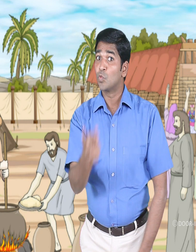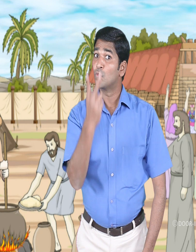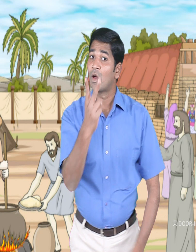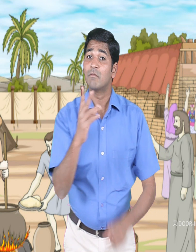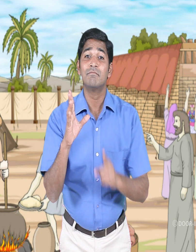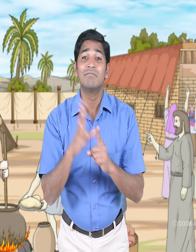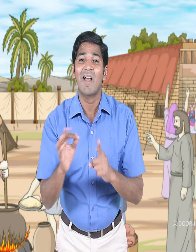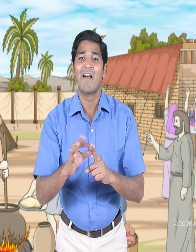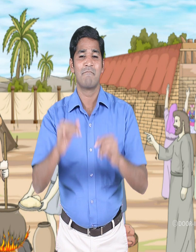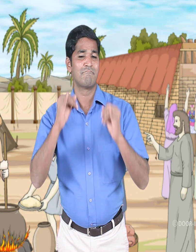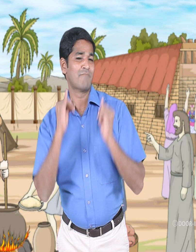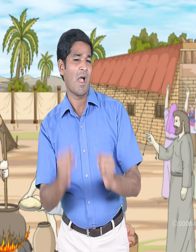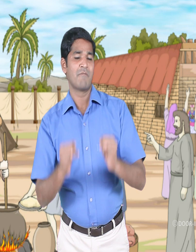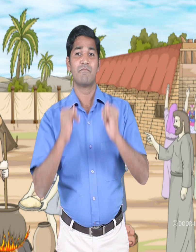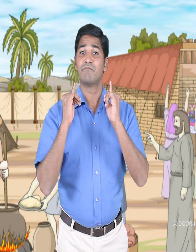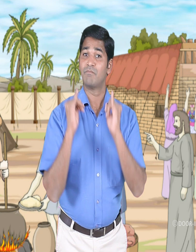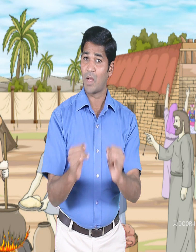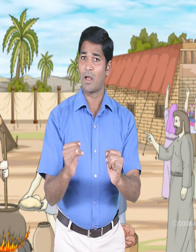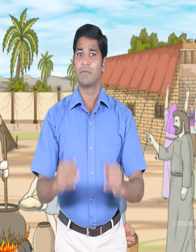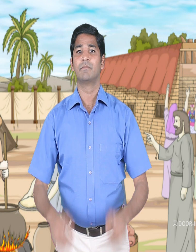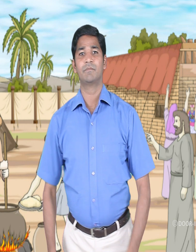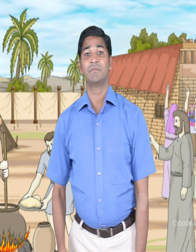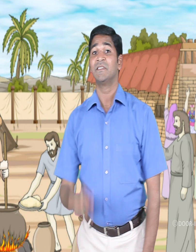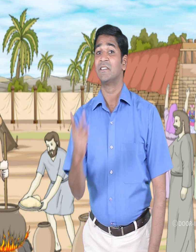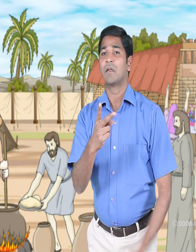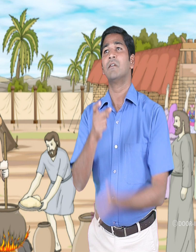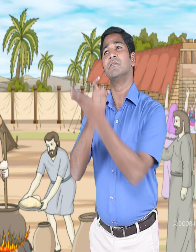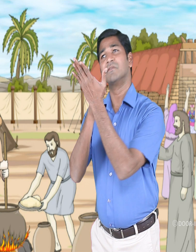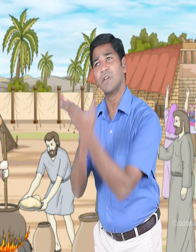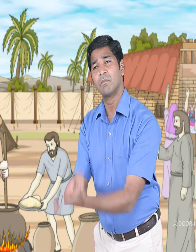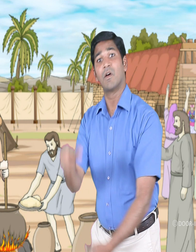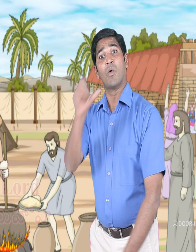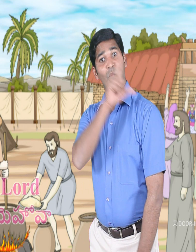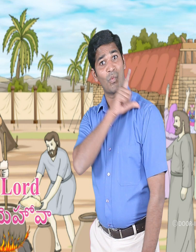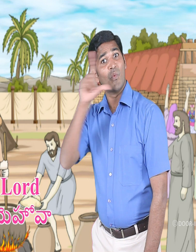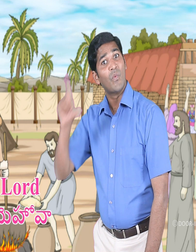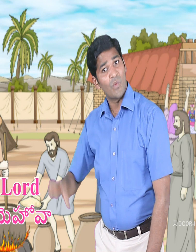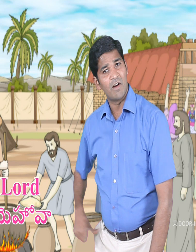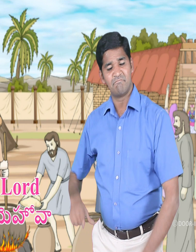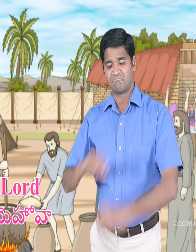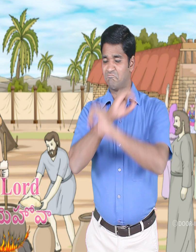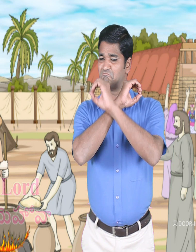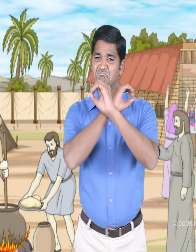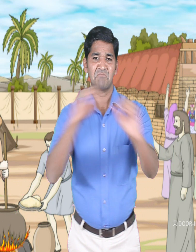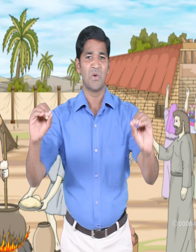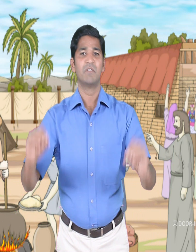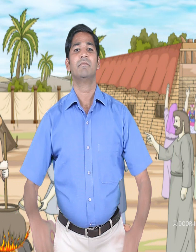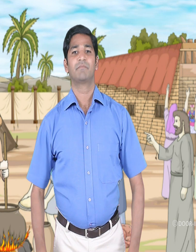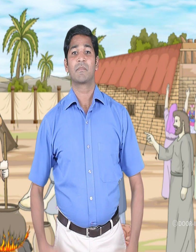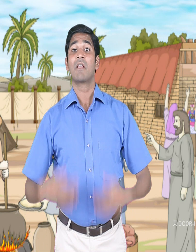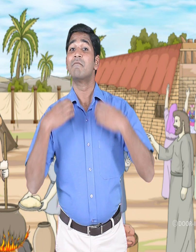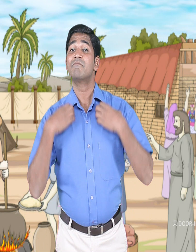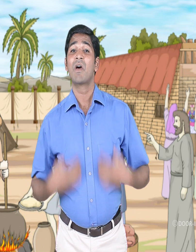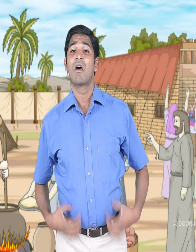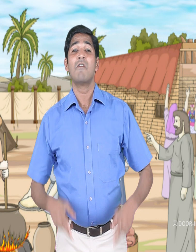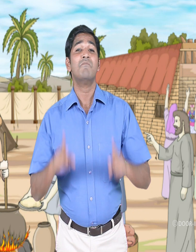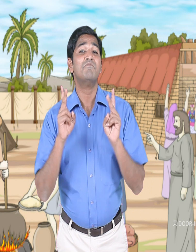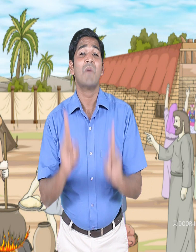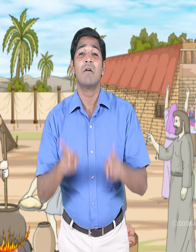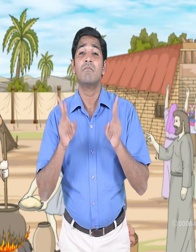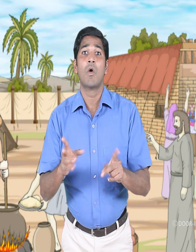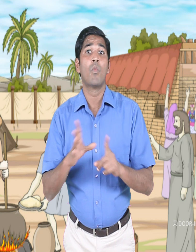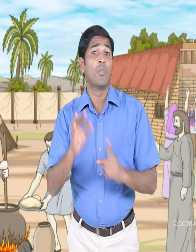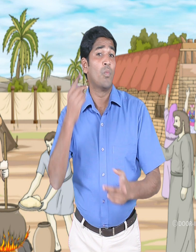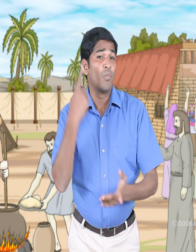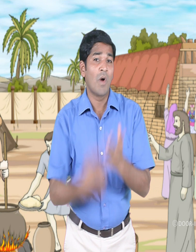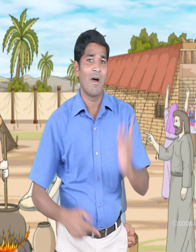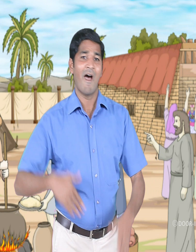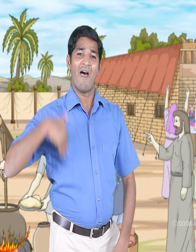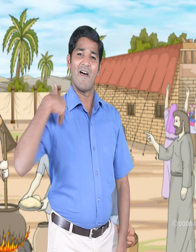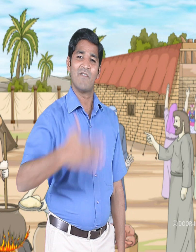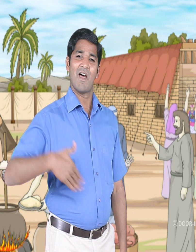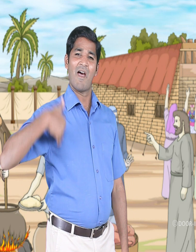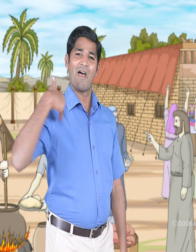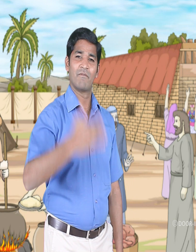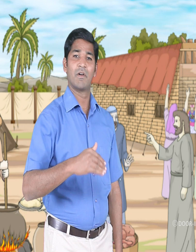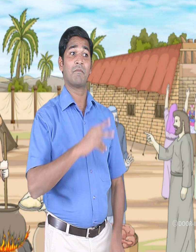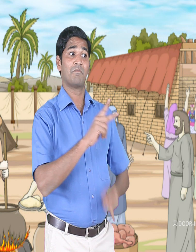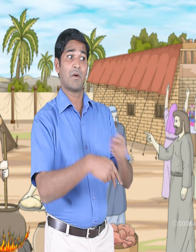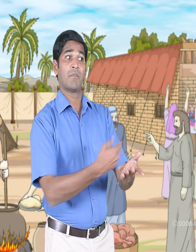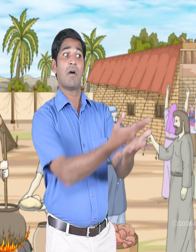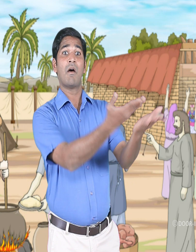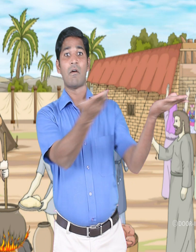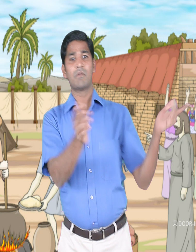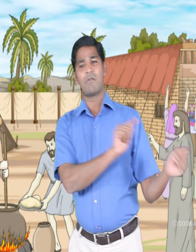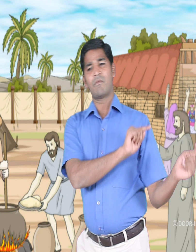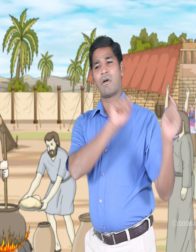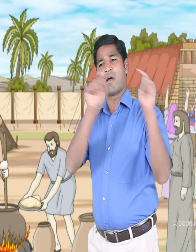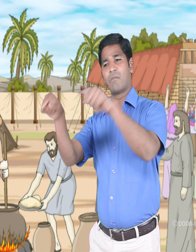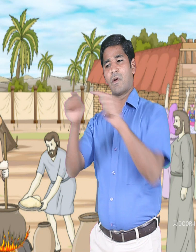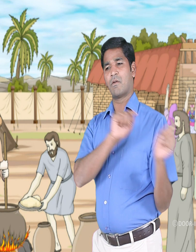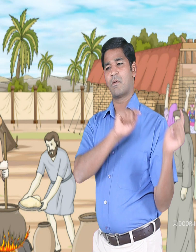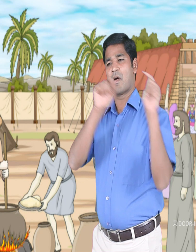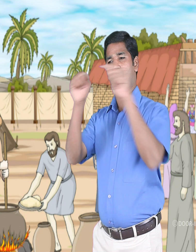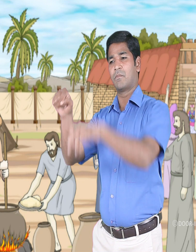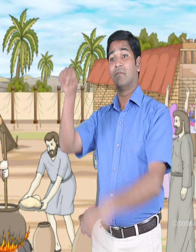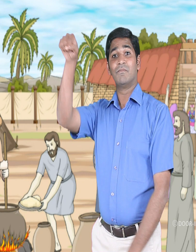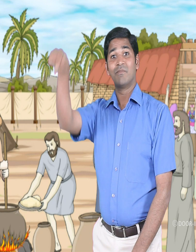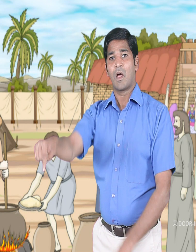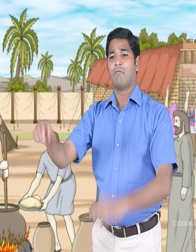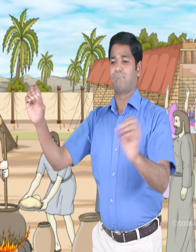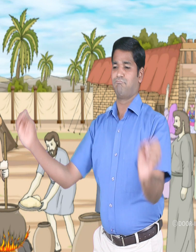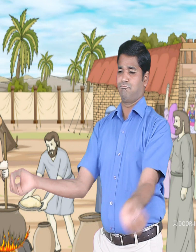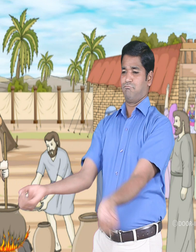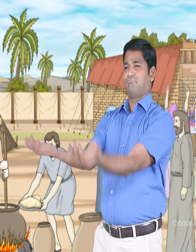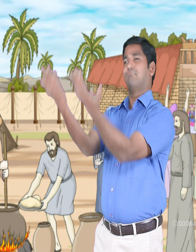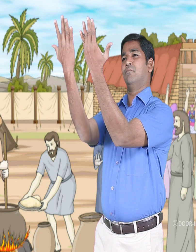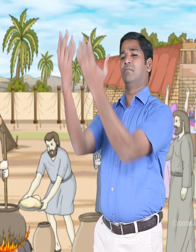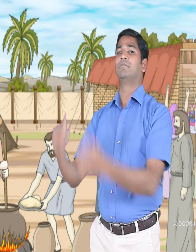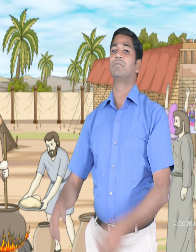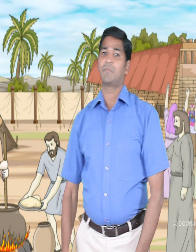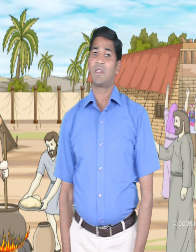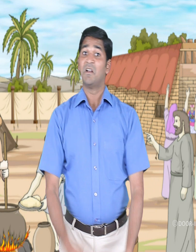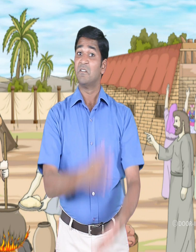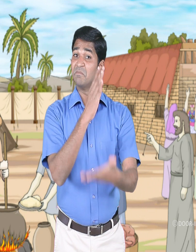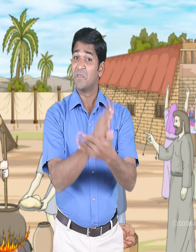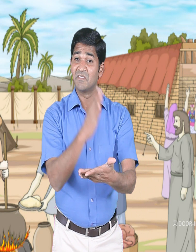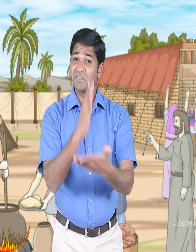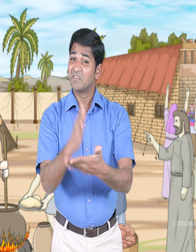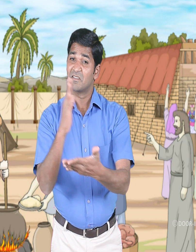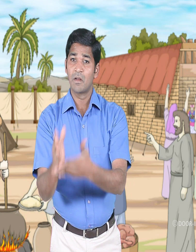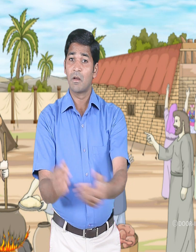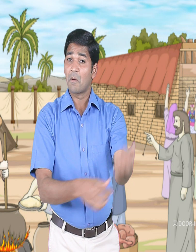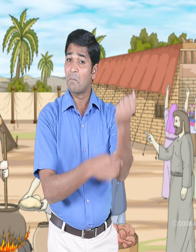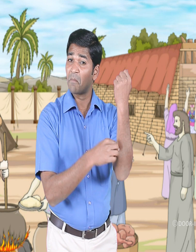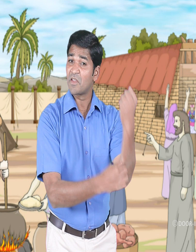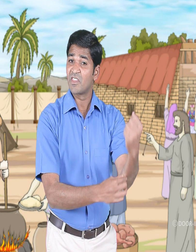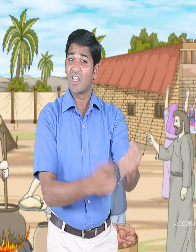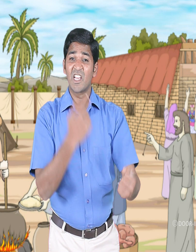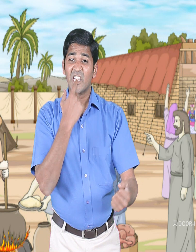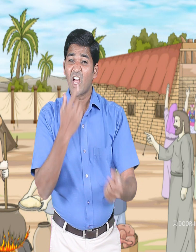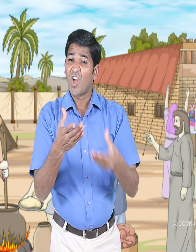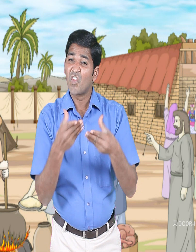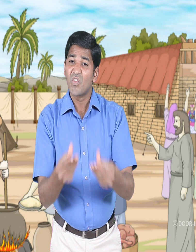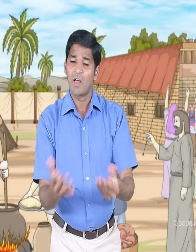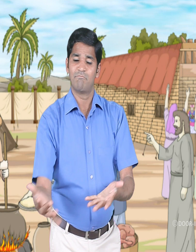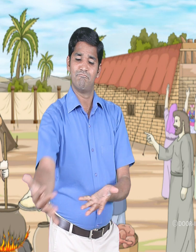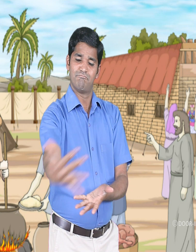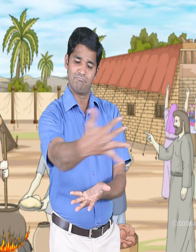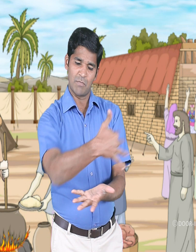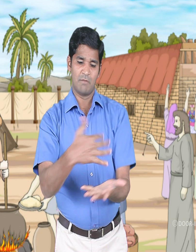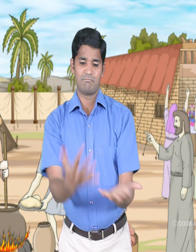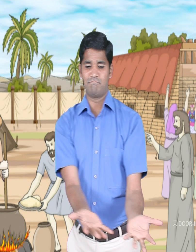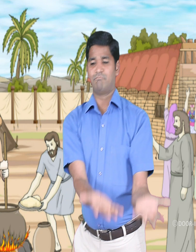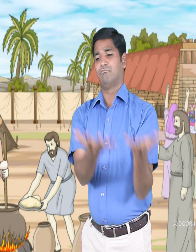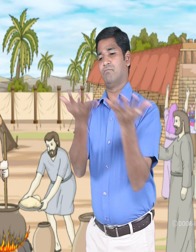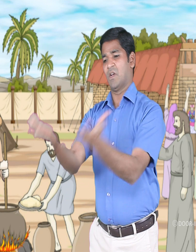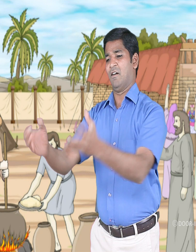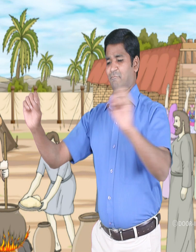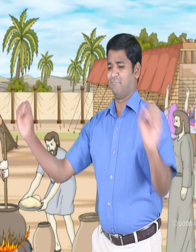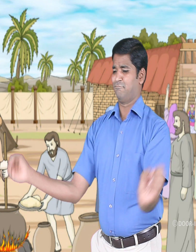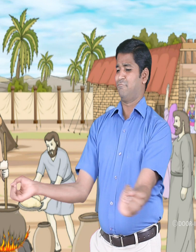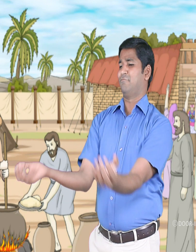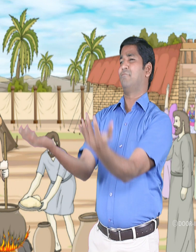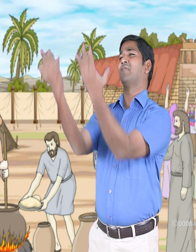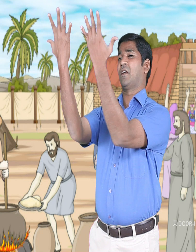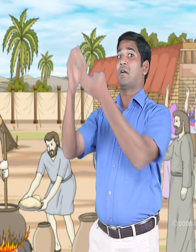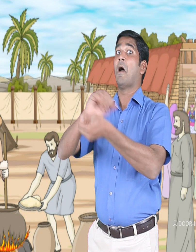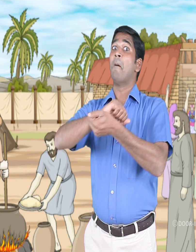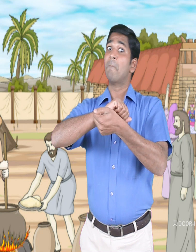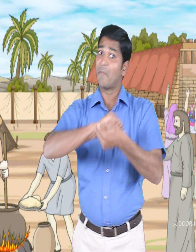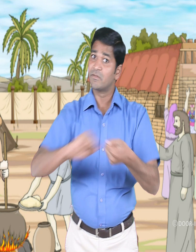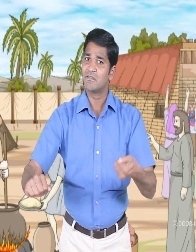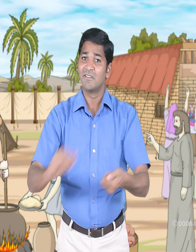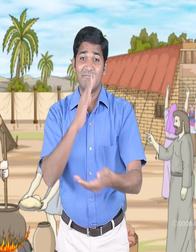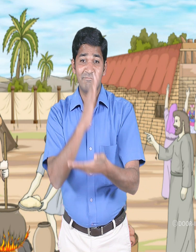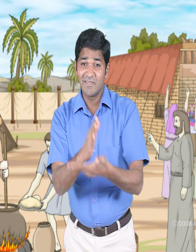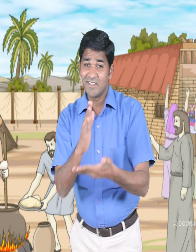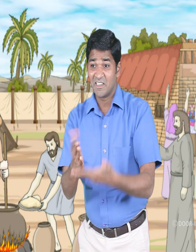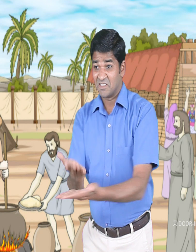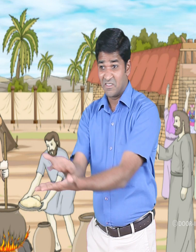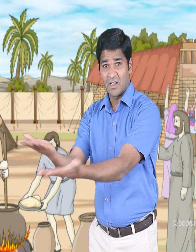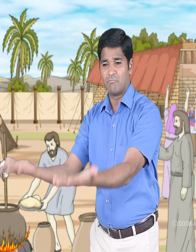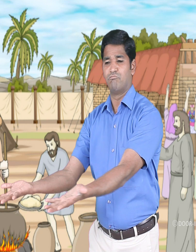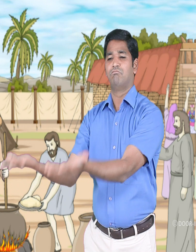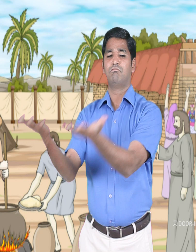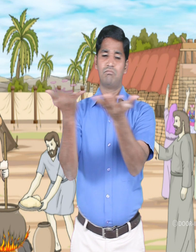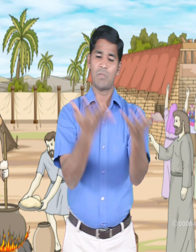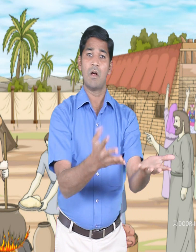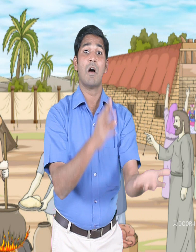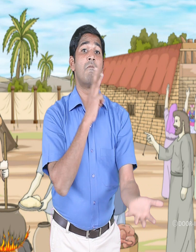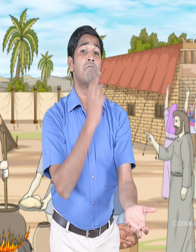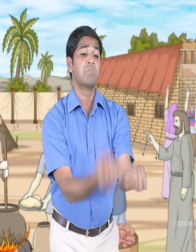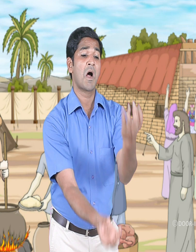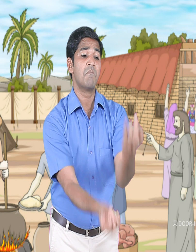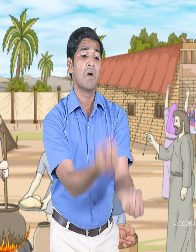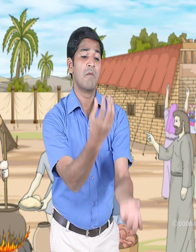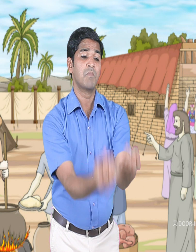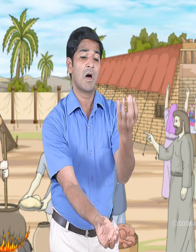they had no regard for the LORD or for the custom of the priests with the people.